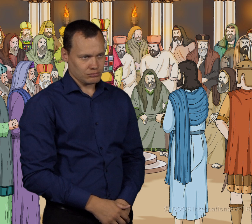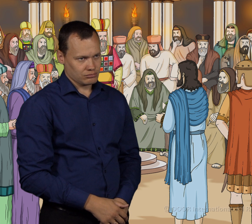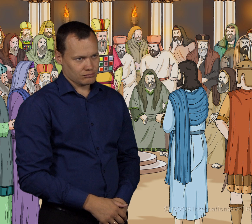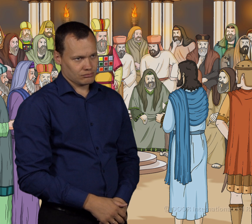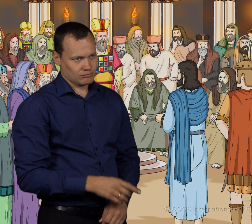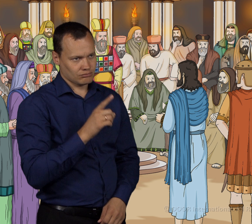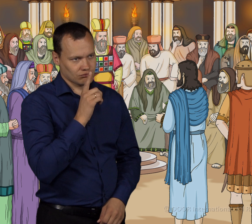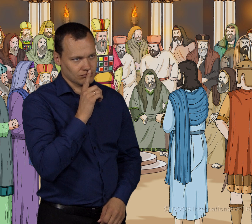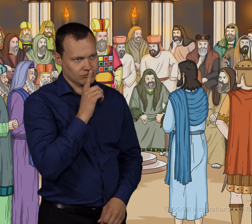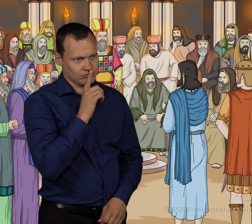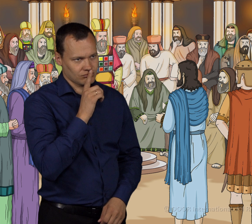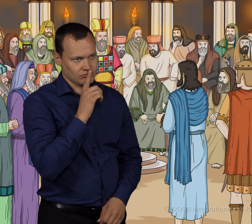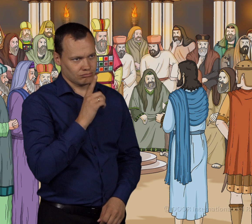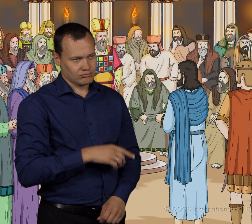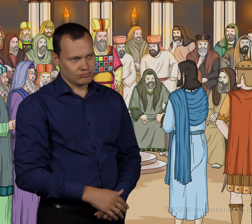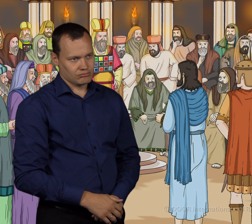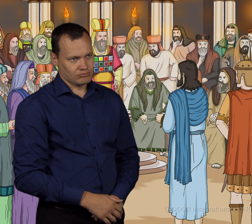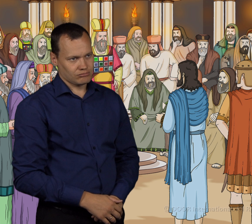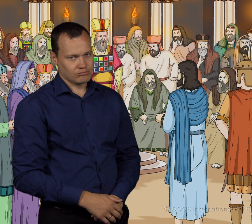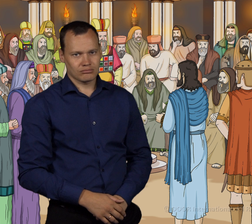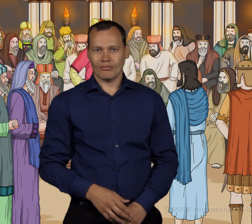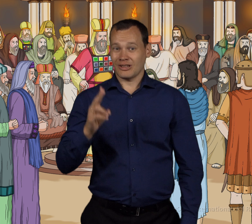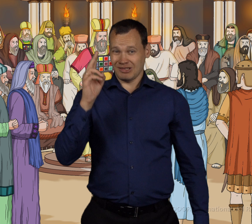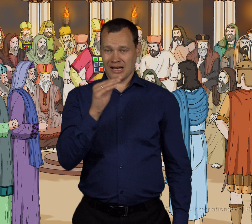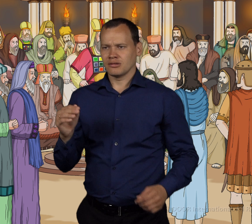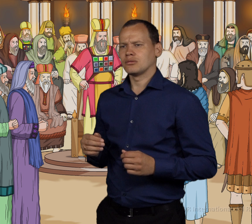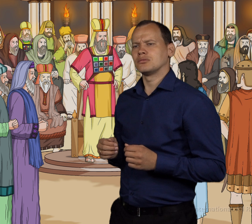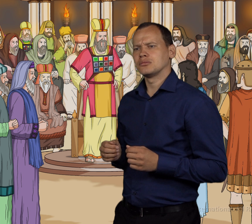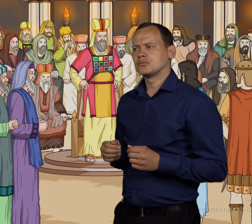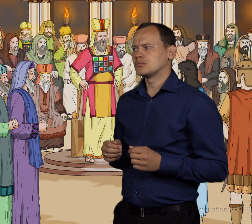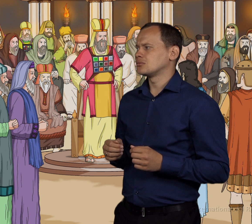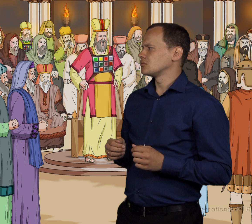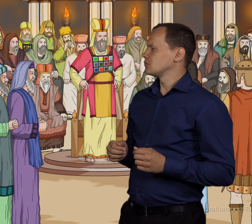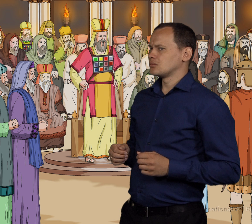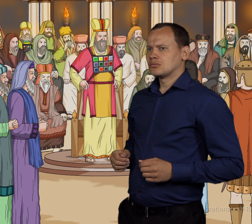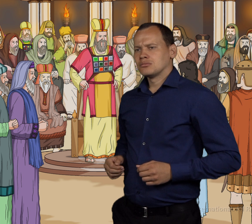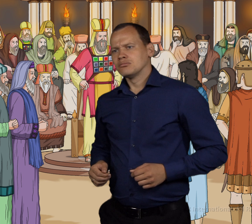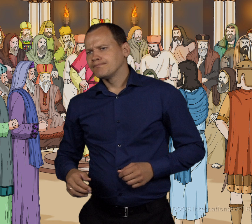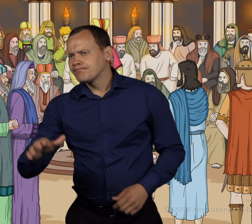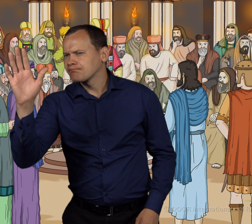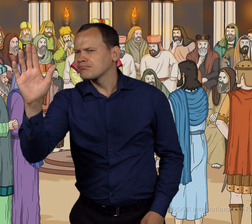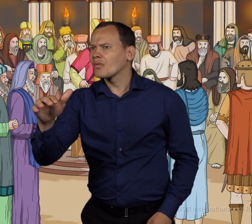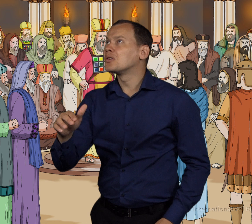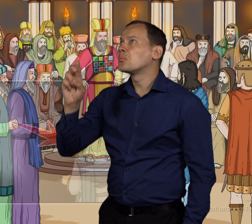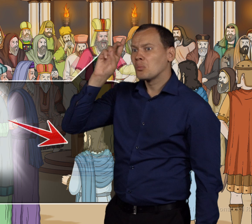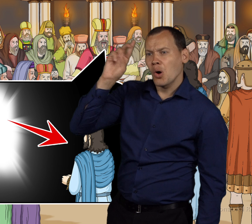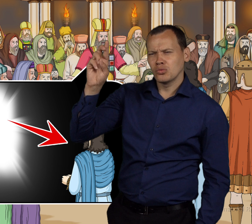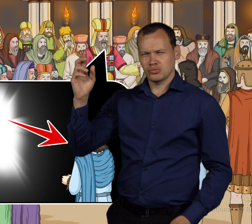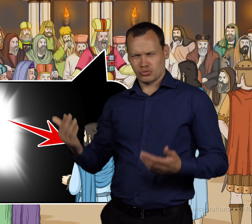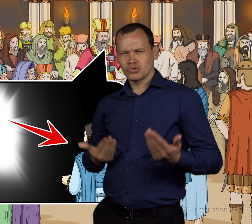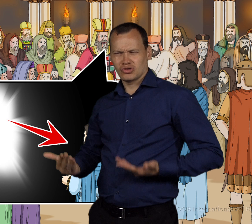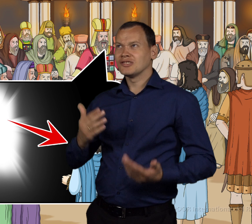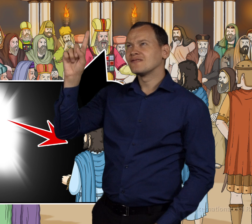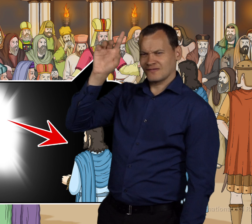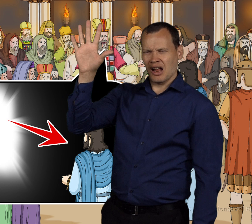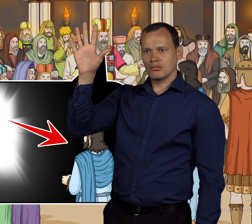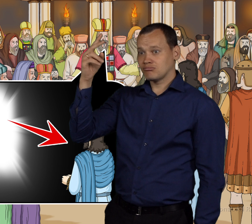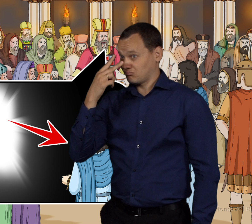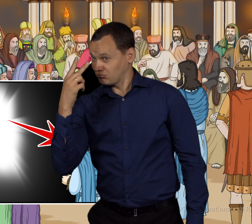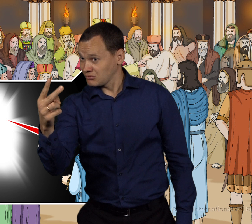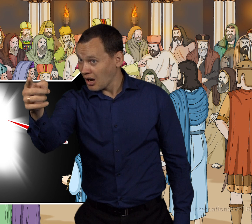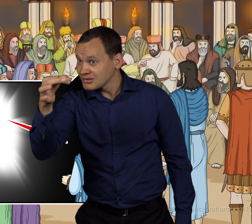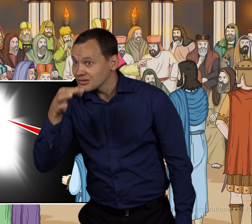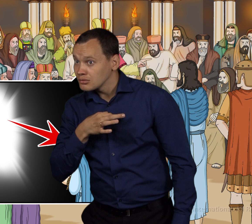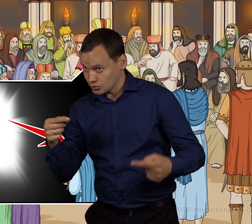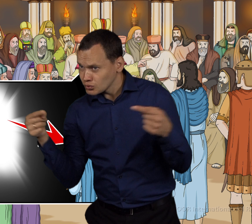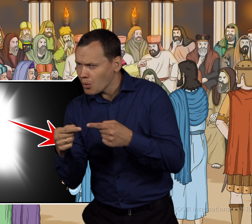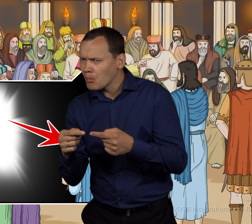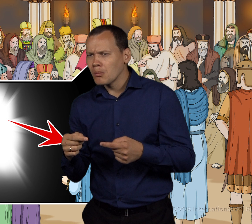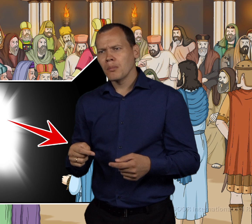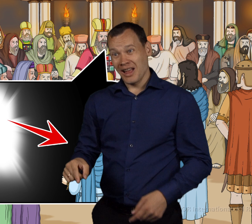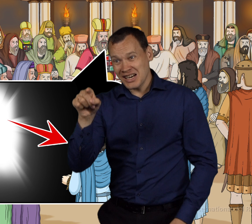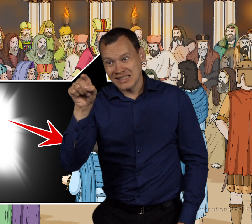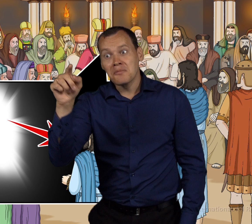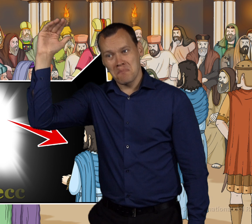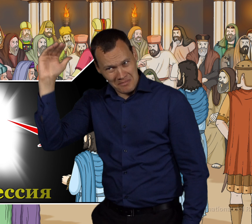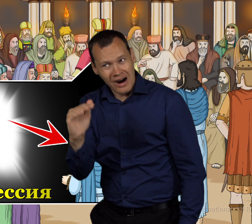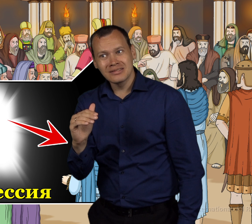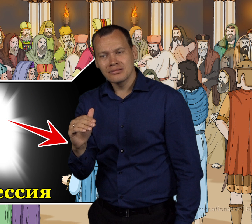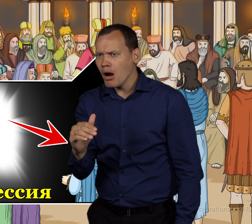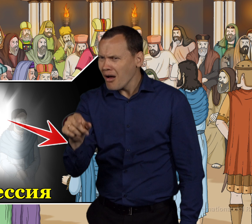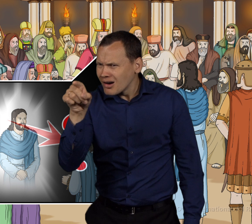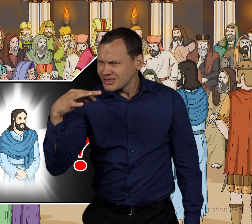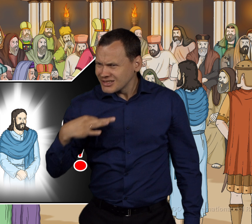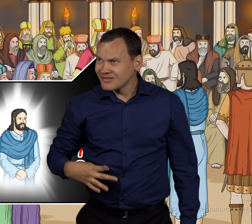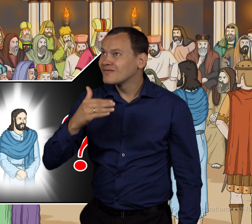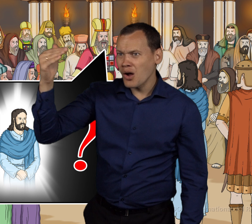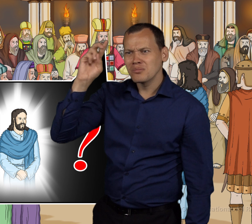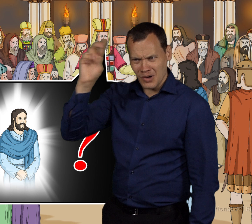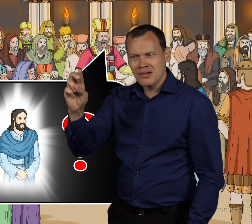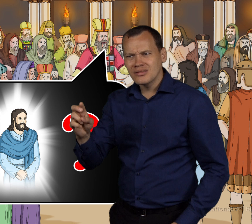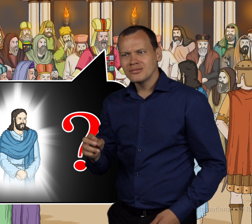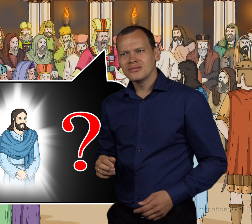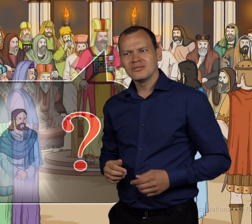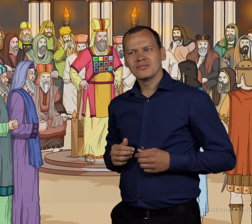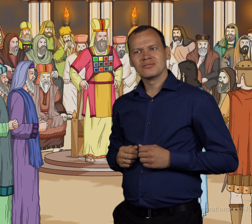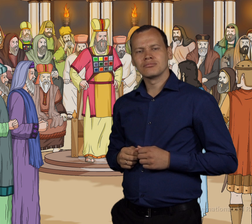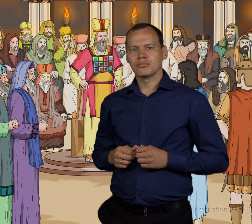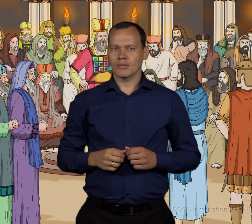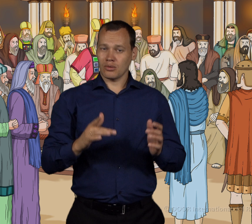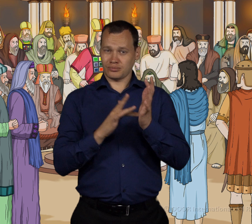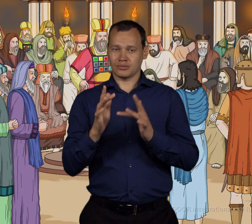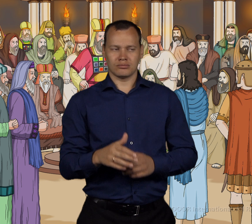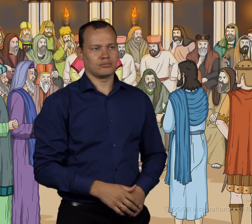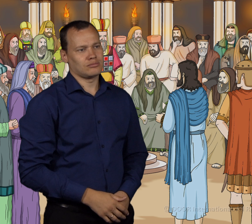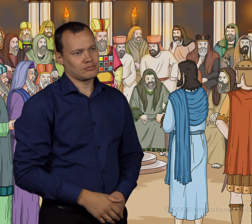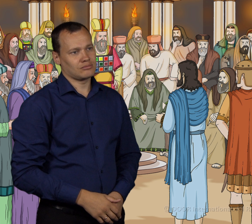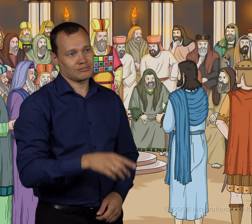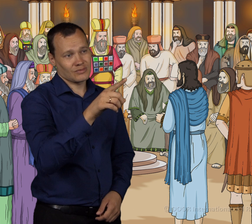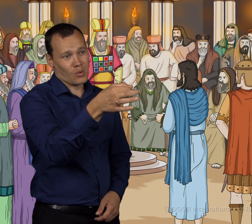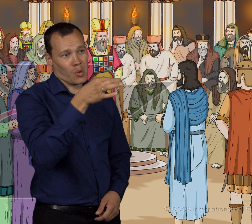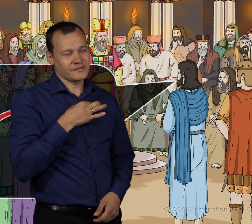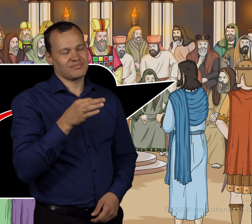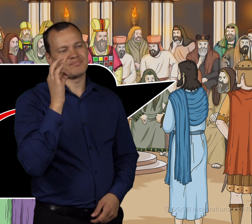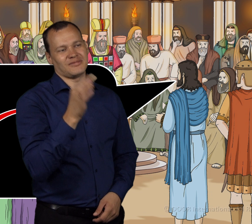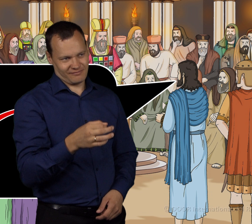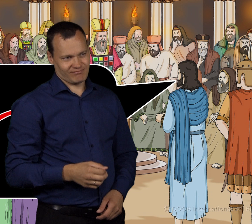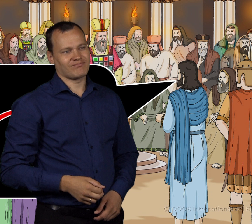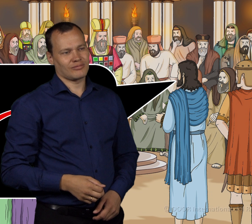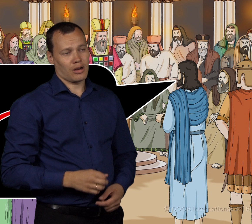Then the high priest said to Him, “I charge You under oath by the living God: Tell us if You are the Christ, the Son of God.”